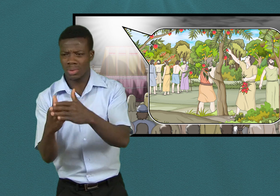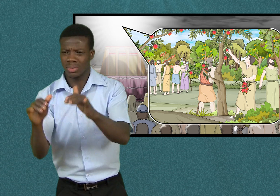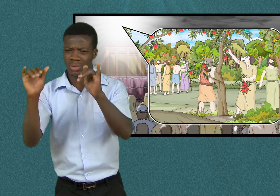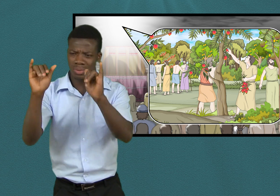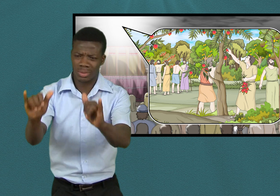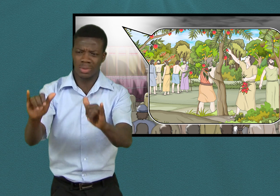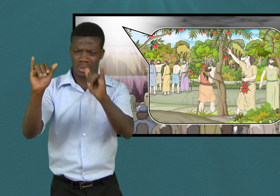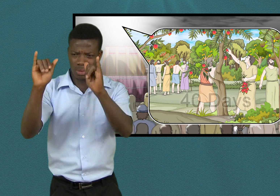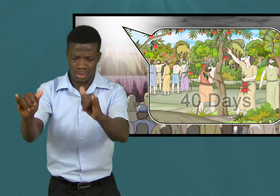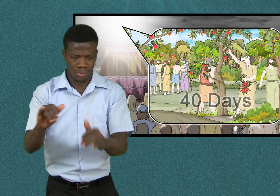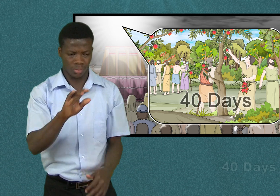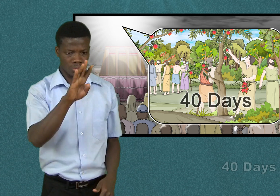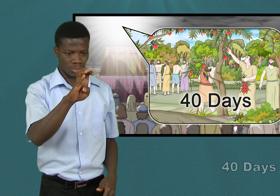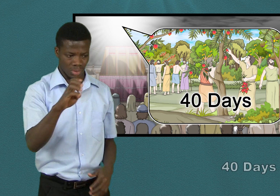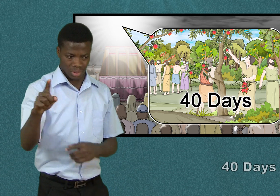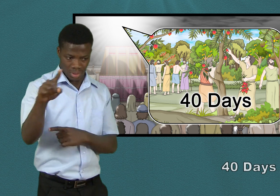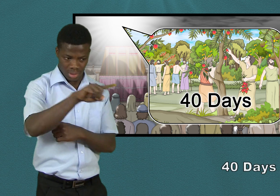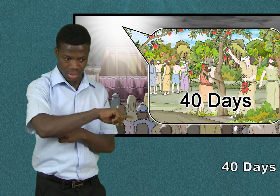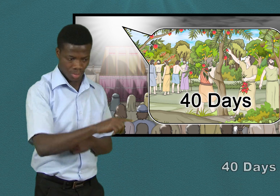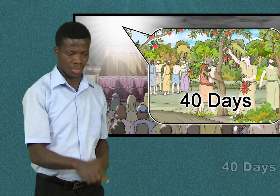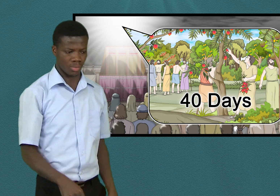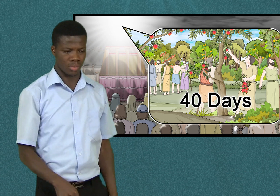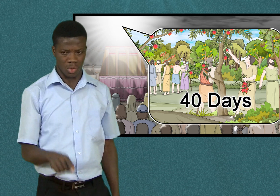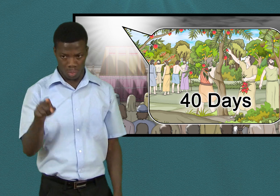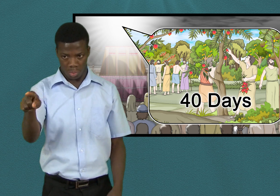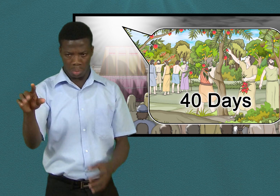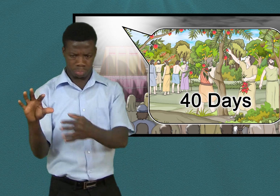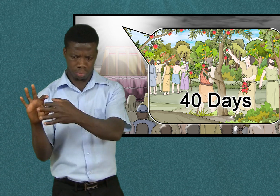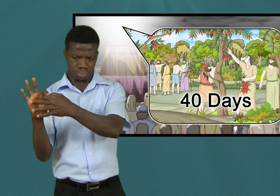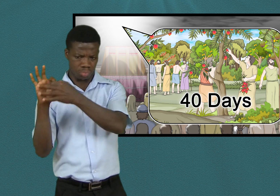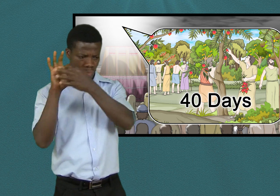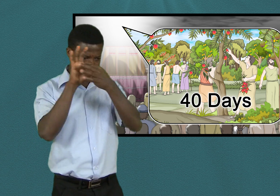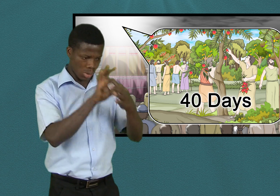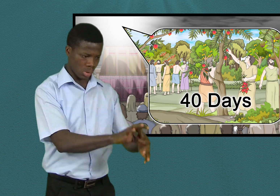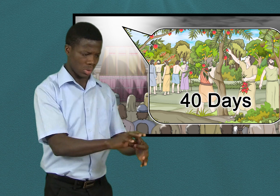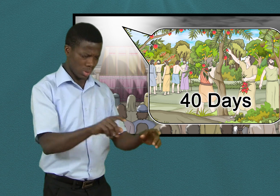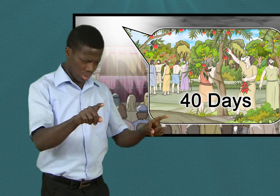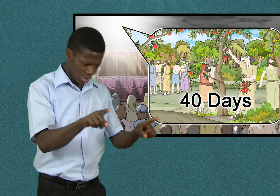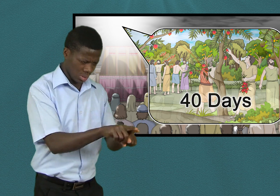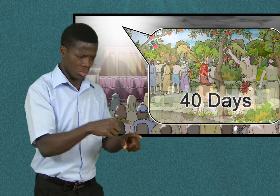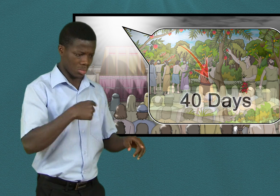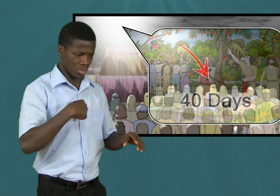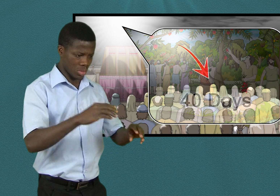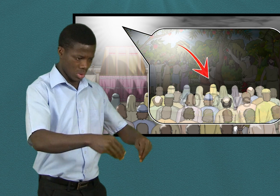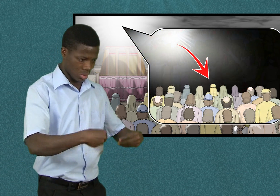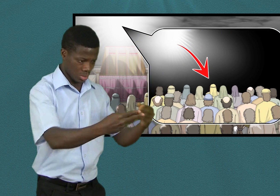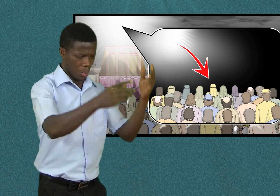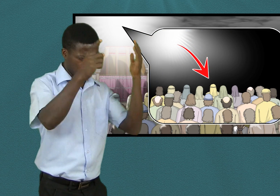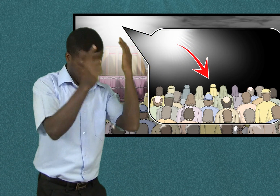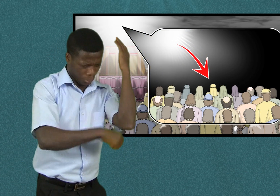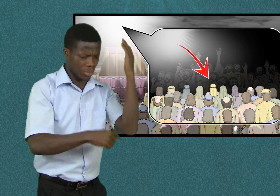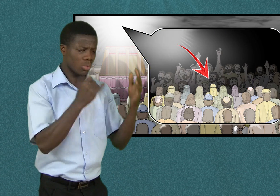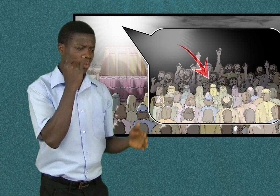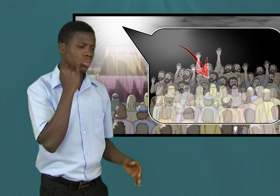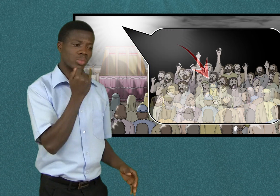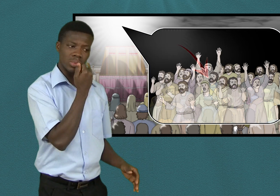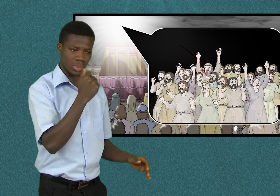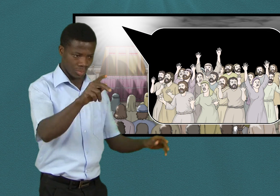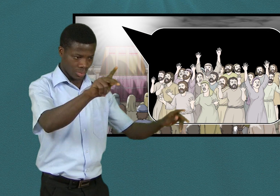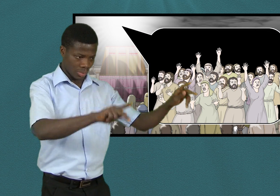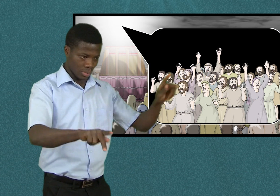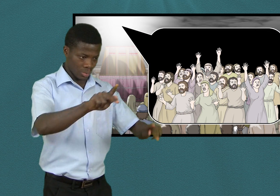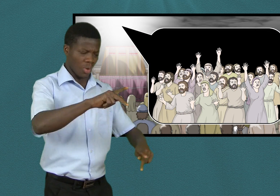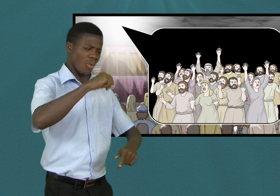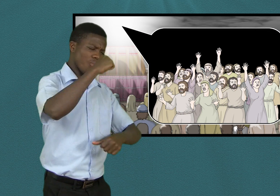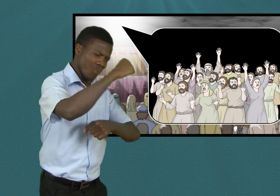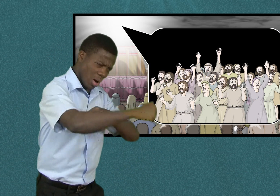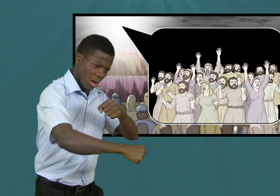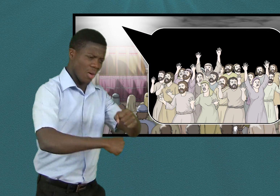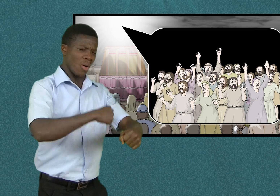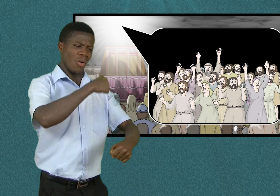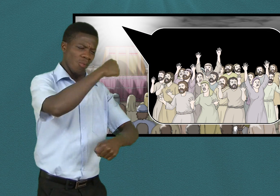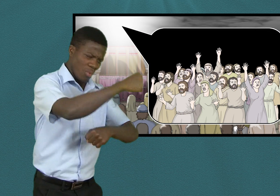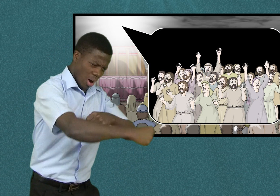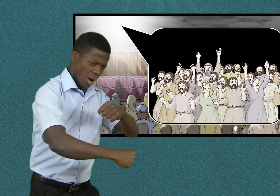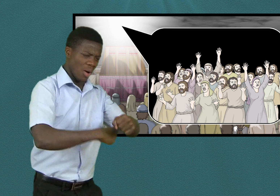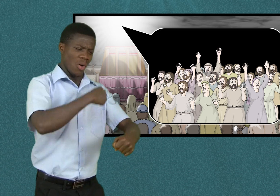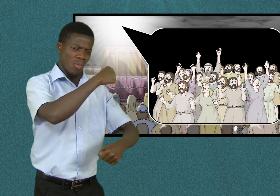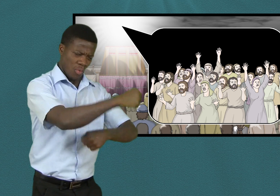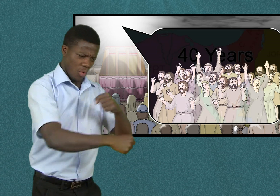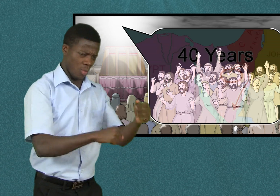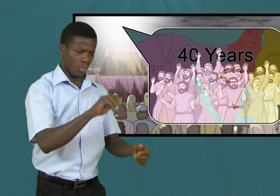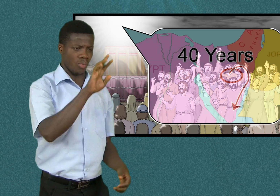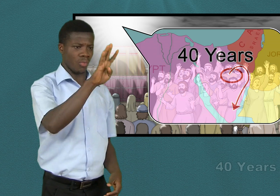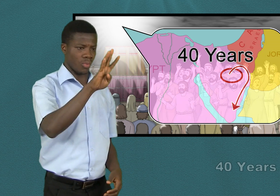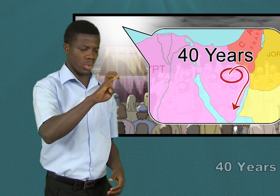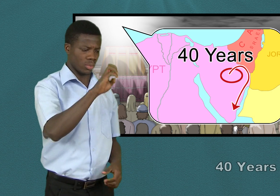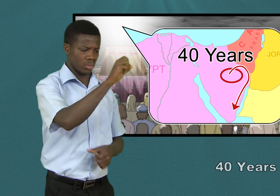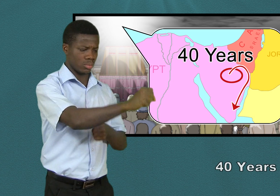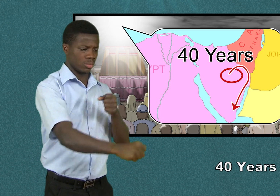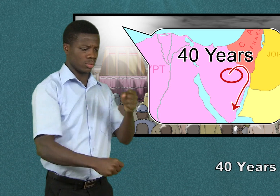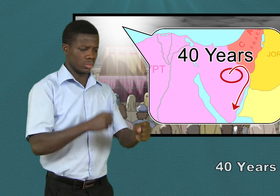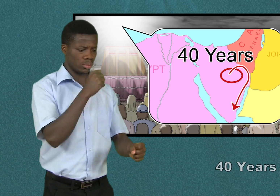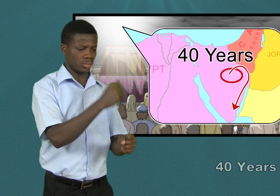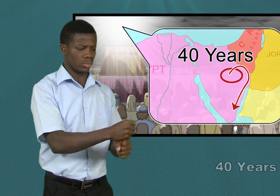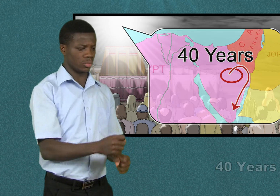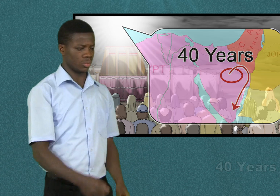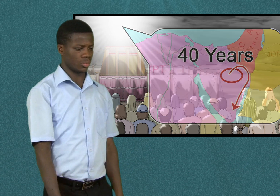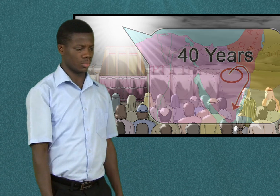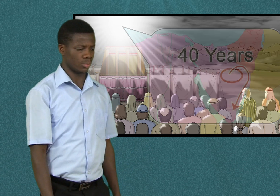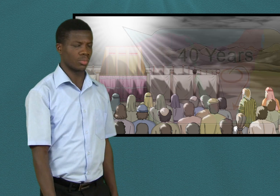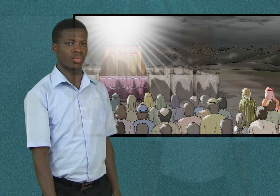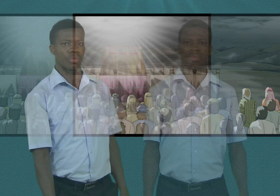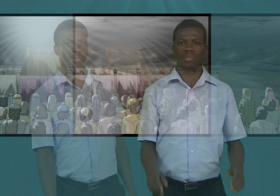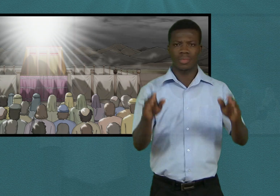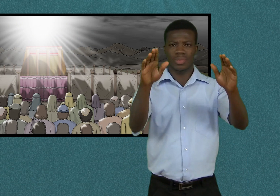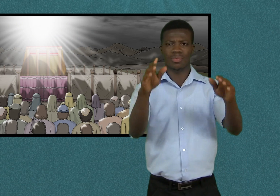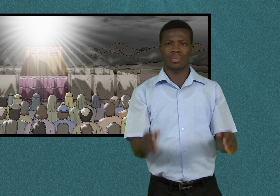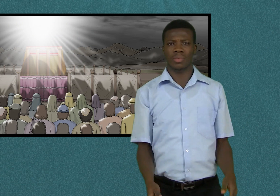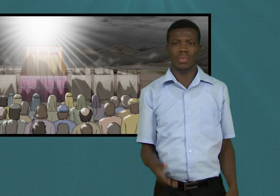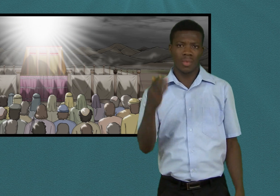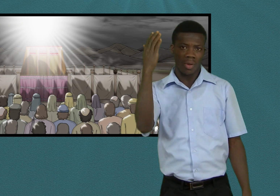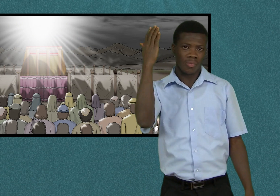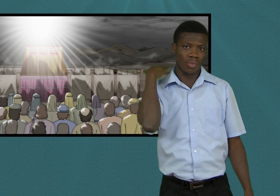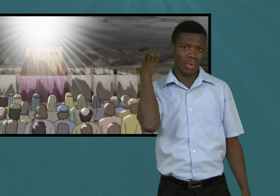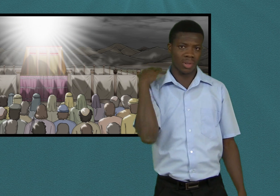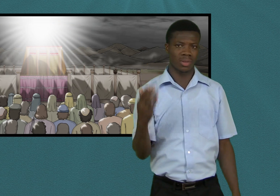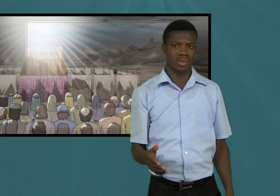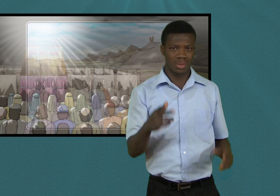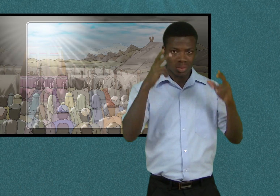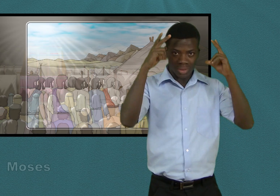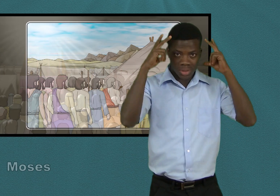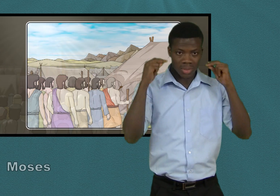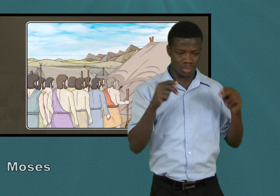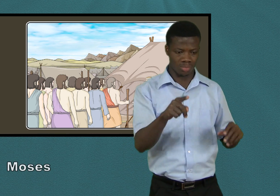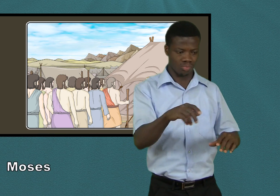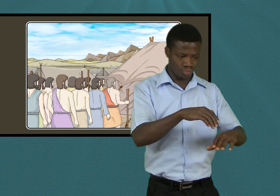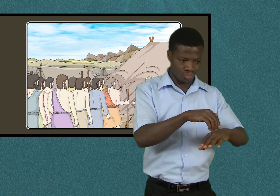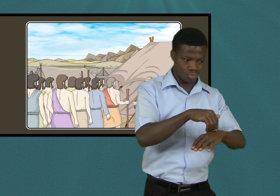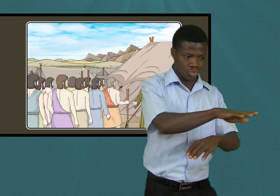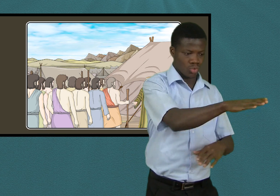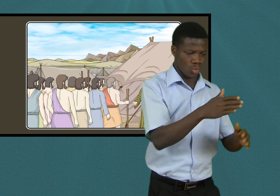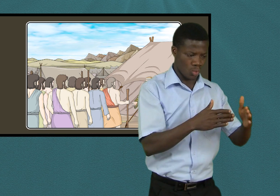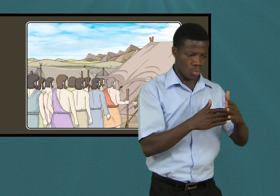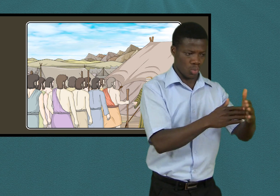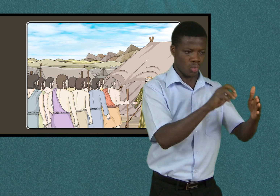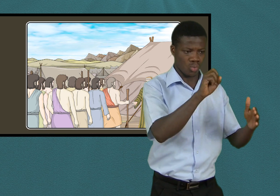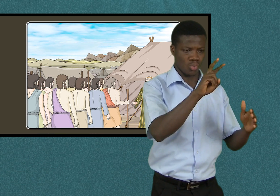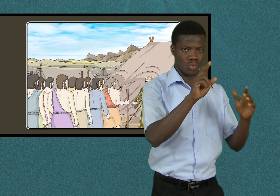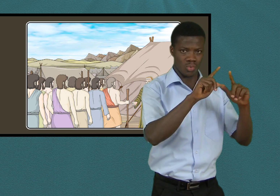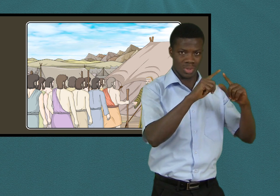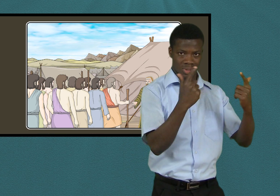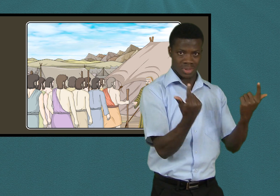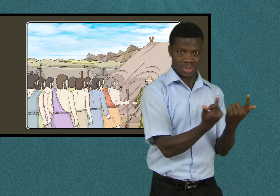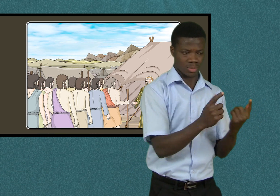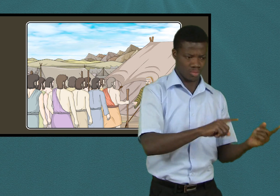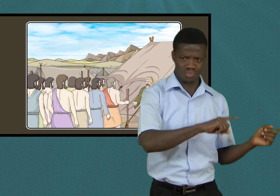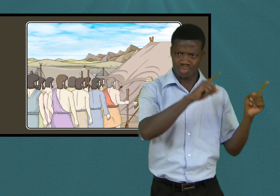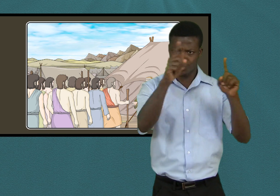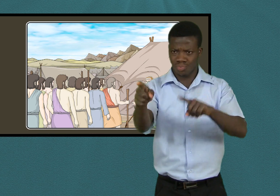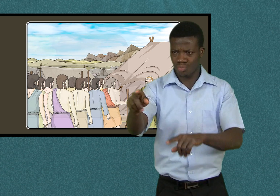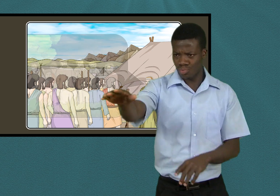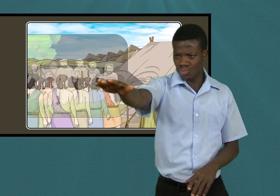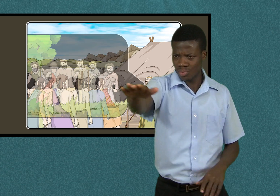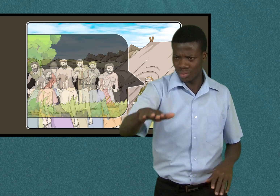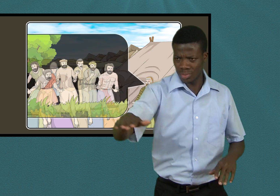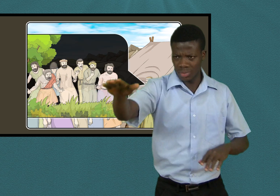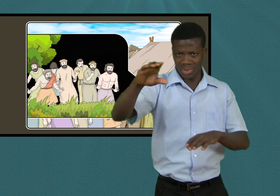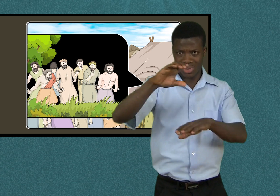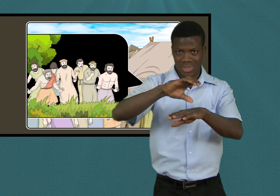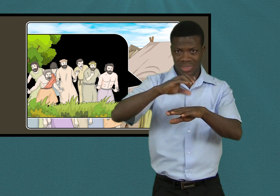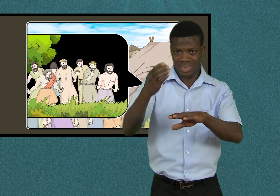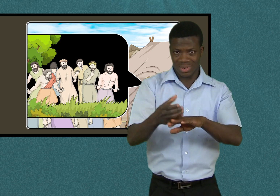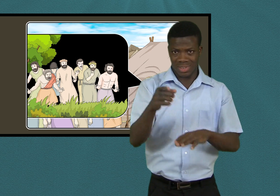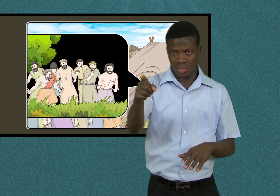I, the LORD, have spoken, and I will surely do these things to this entire wicked congregation, which has conspired against Me. They will meet their end in the wilderness, and there they will die.”